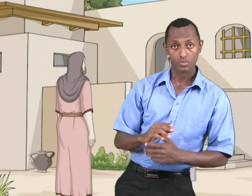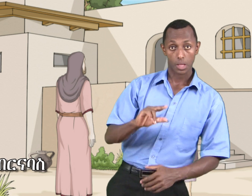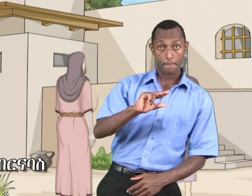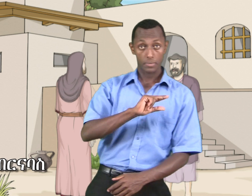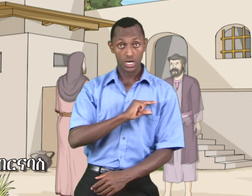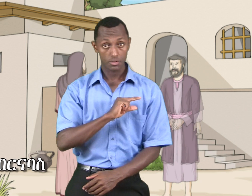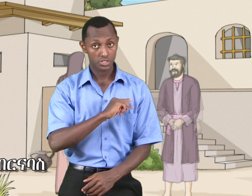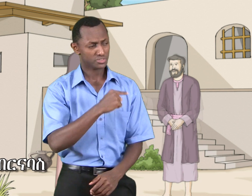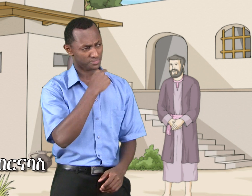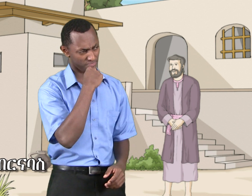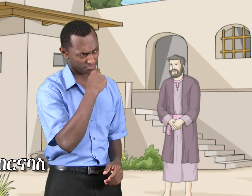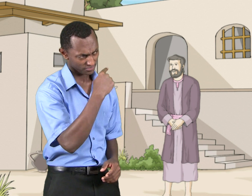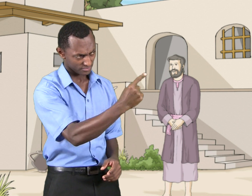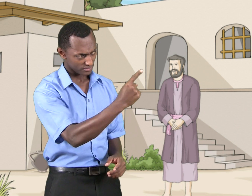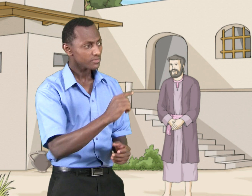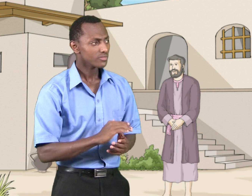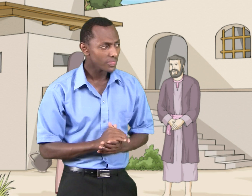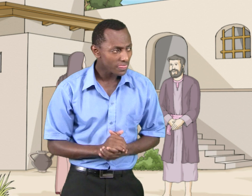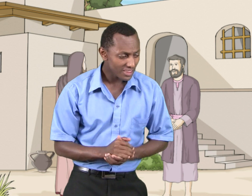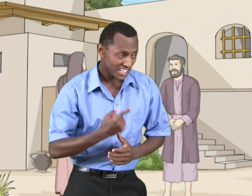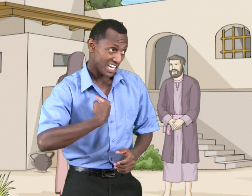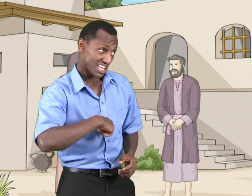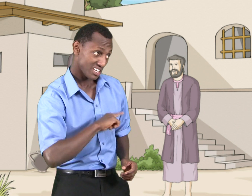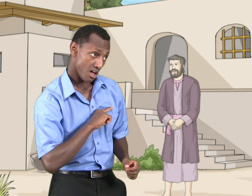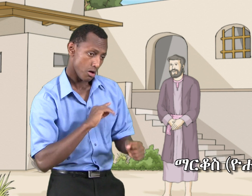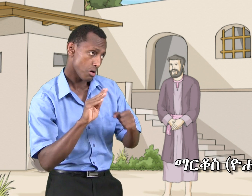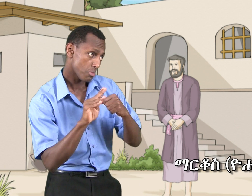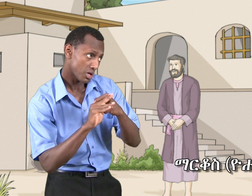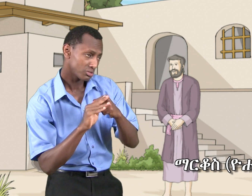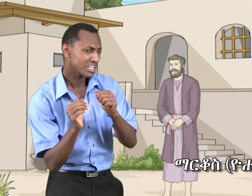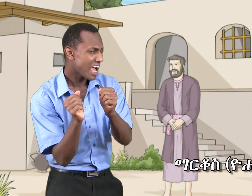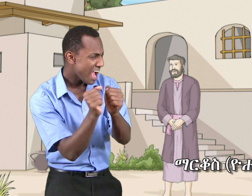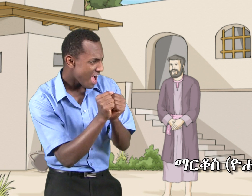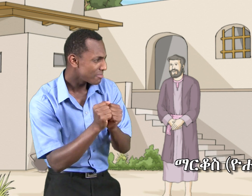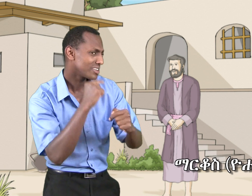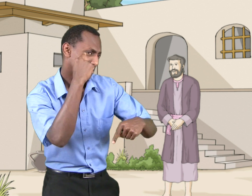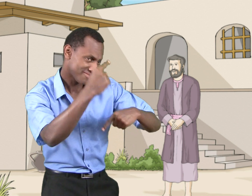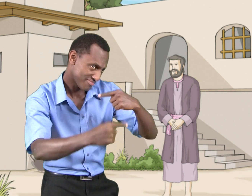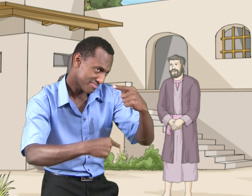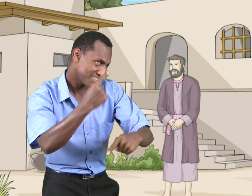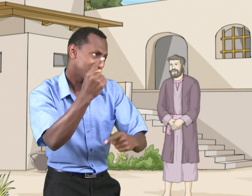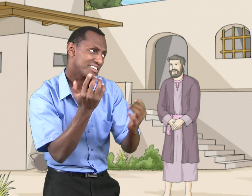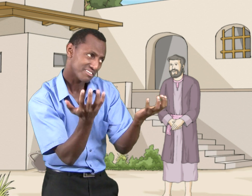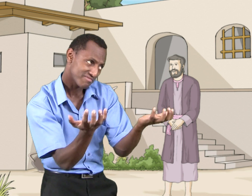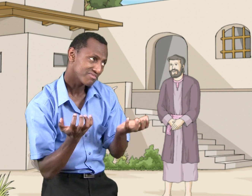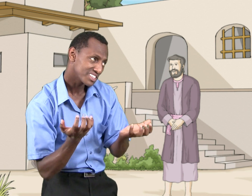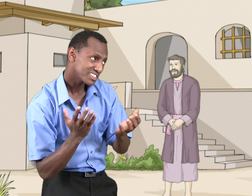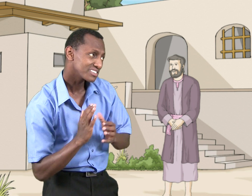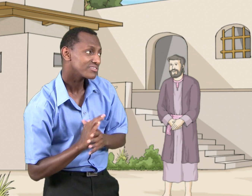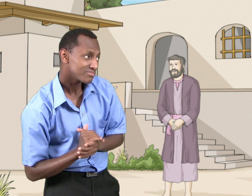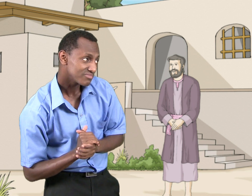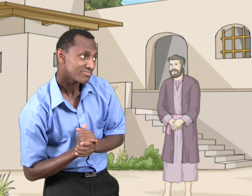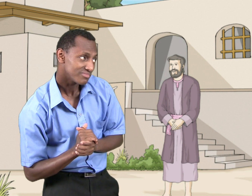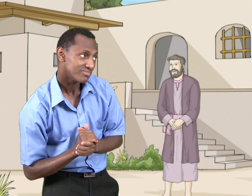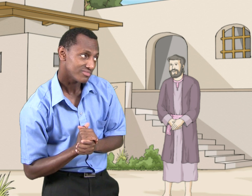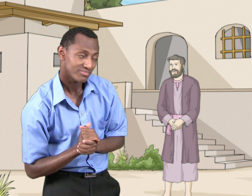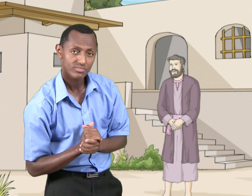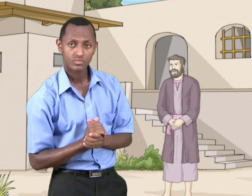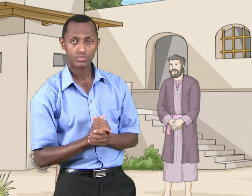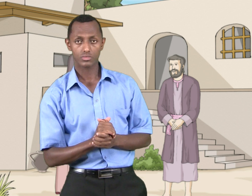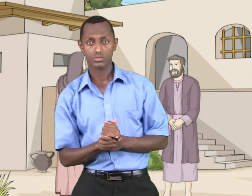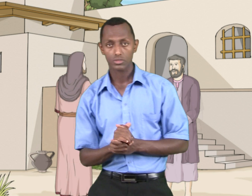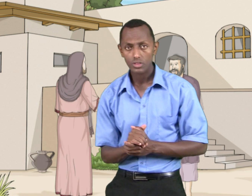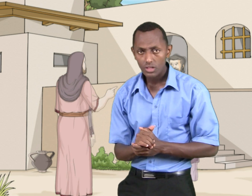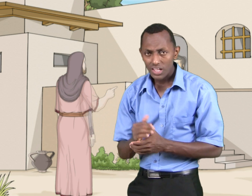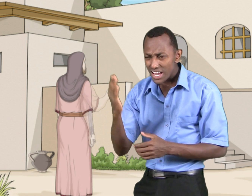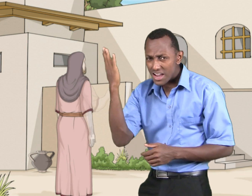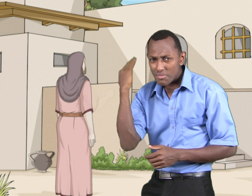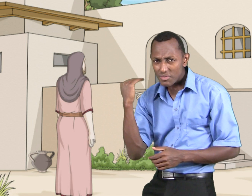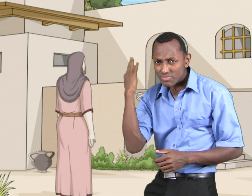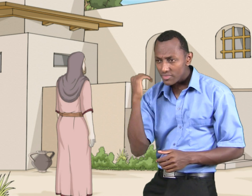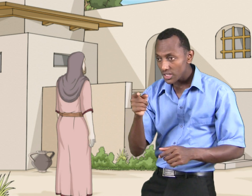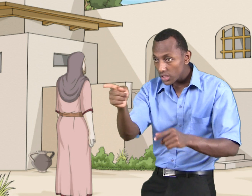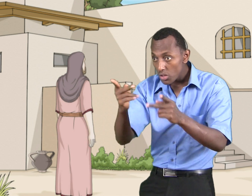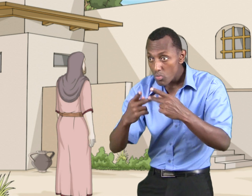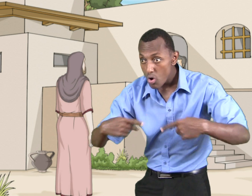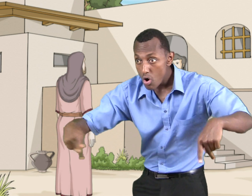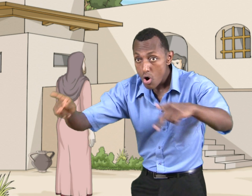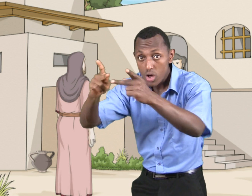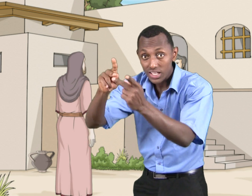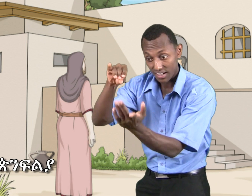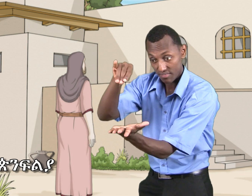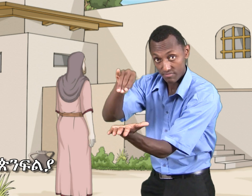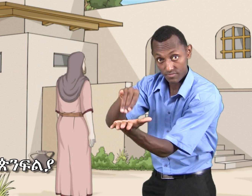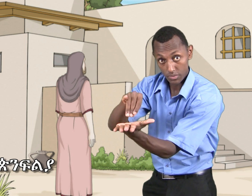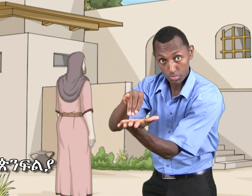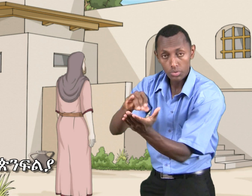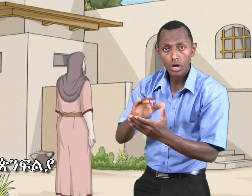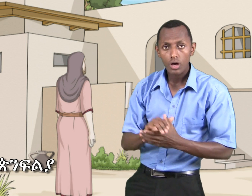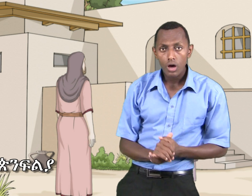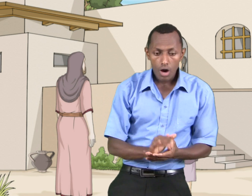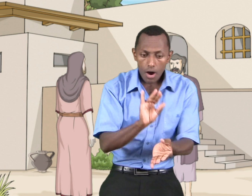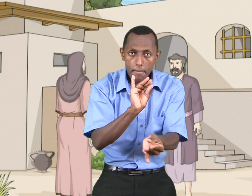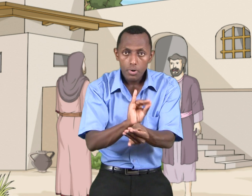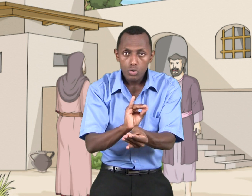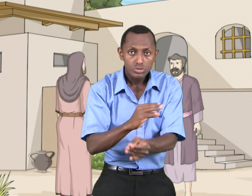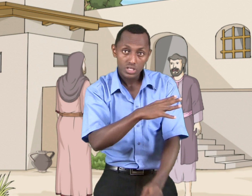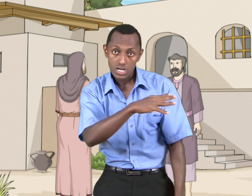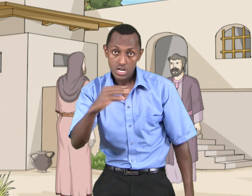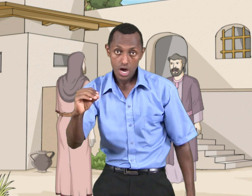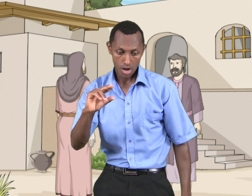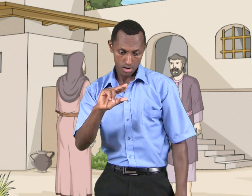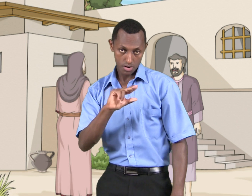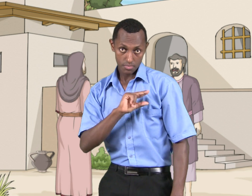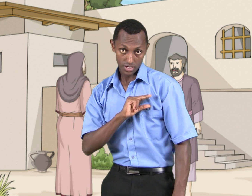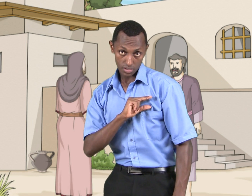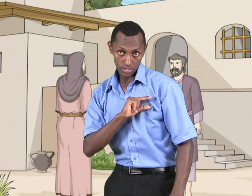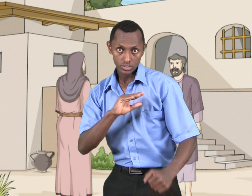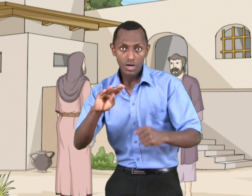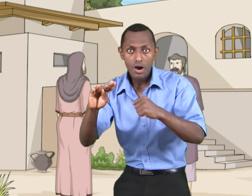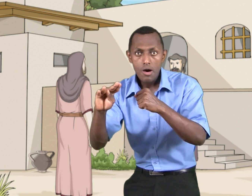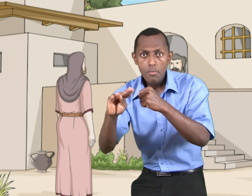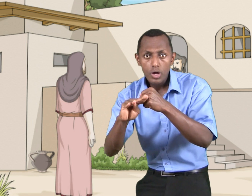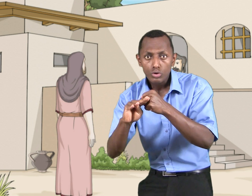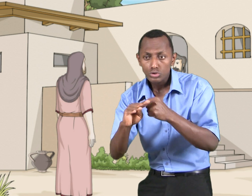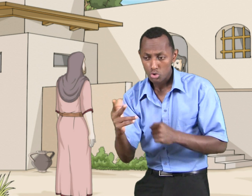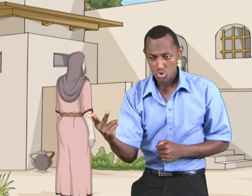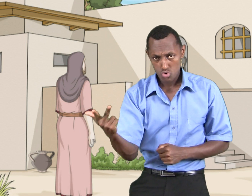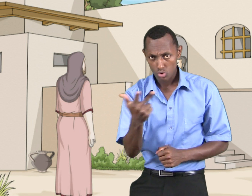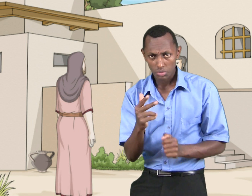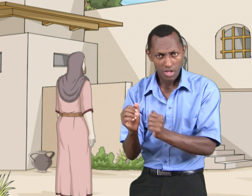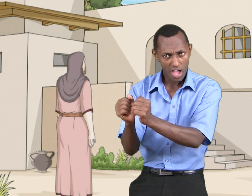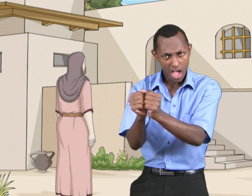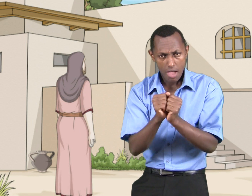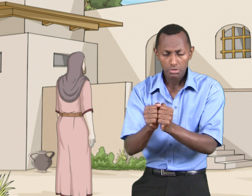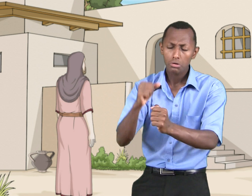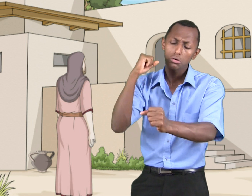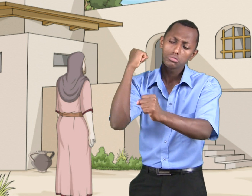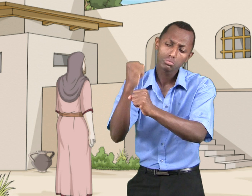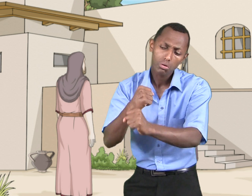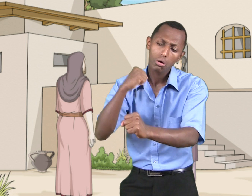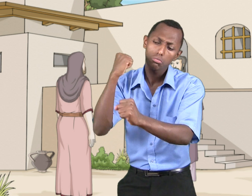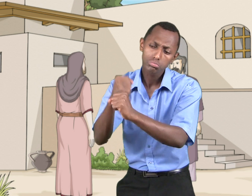Barnabas wanted to take John, also called Mark.